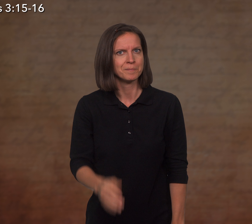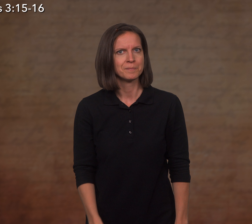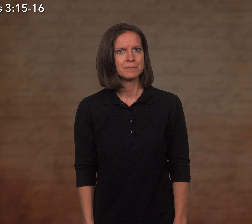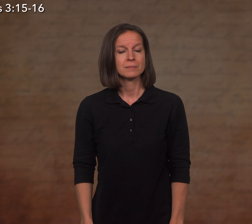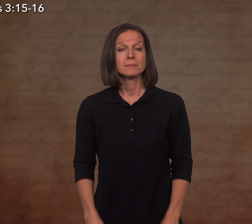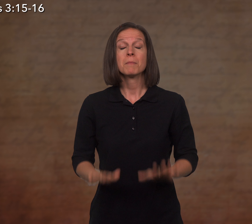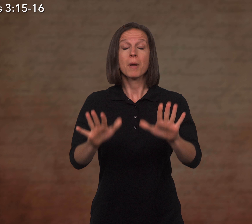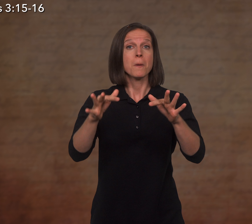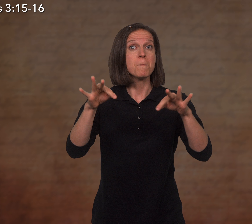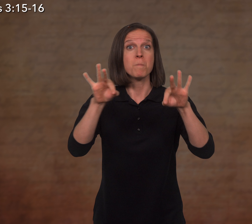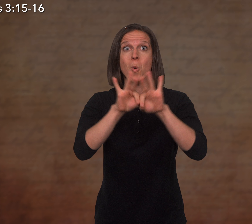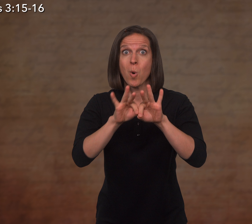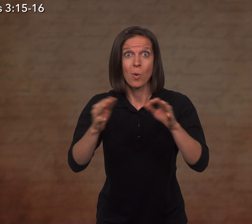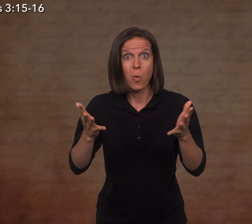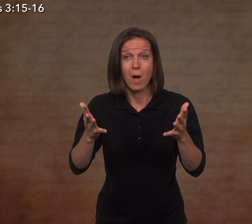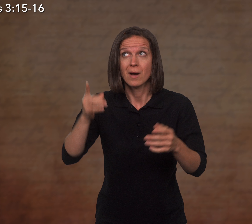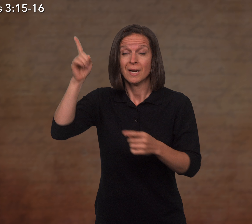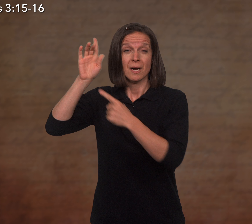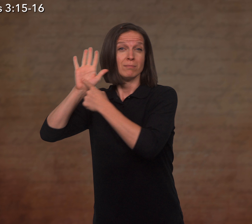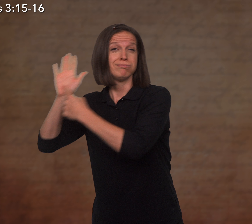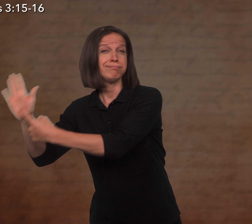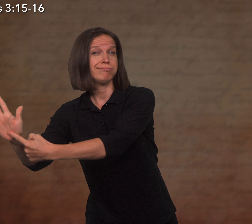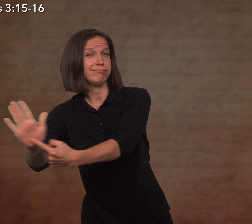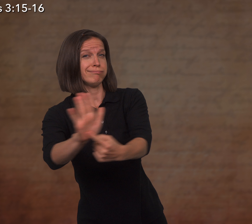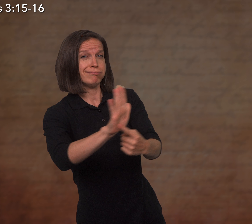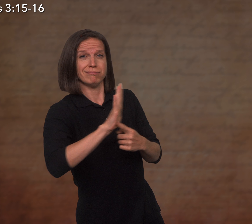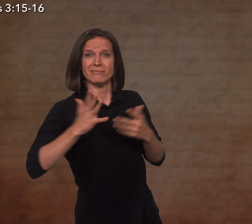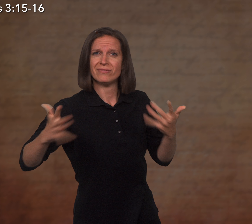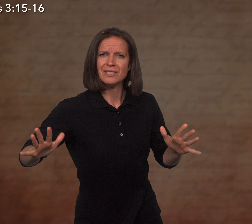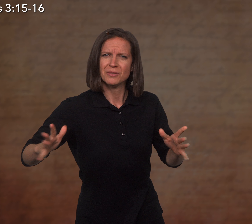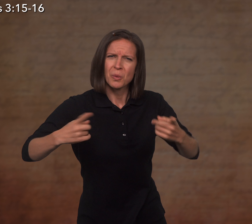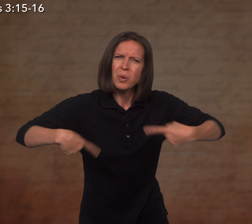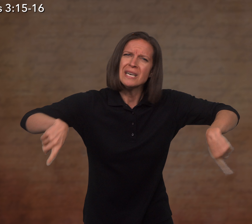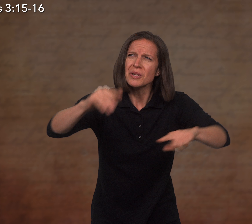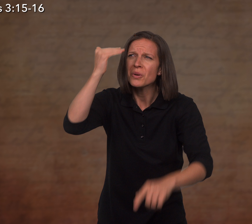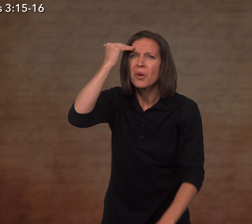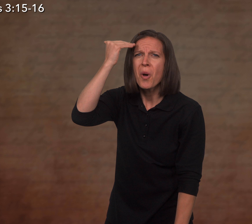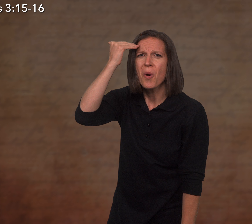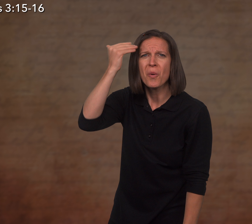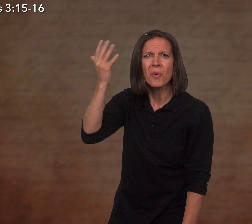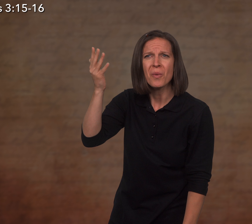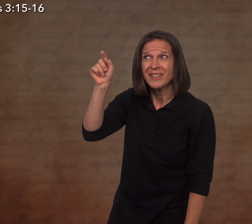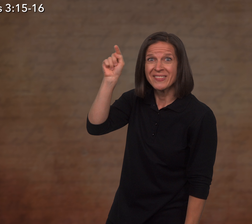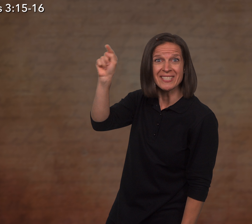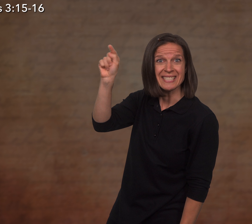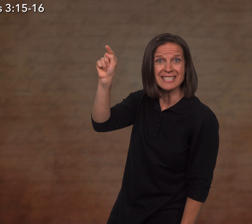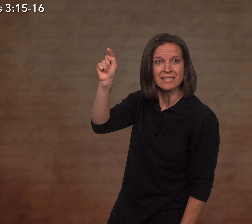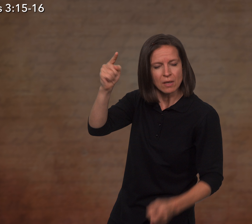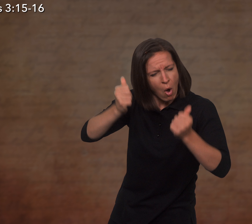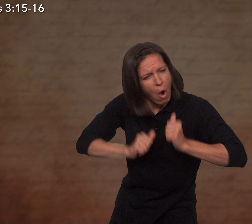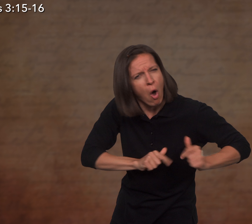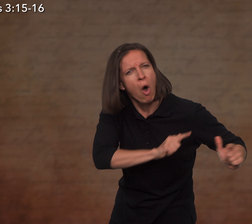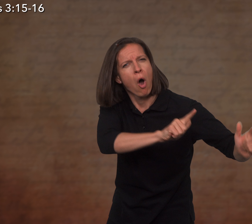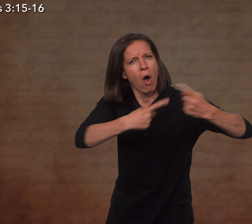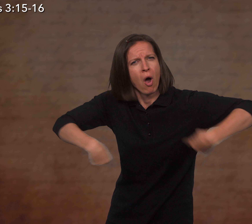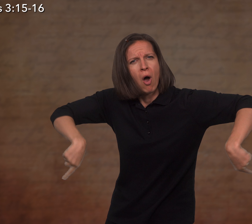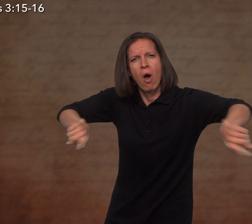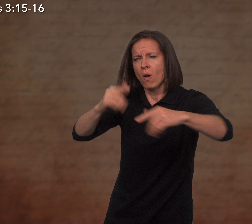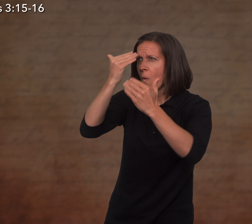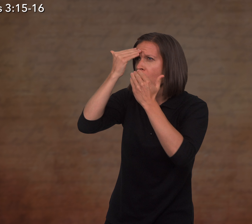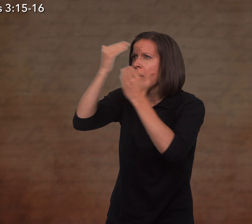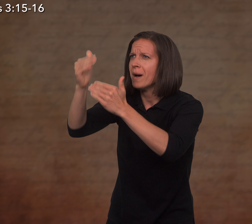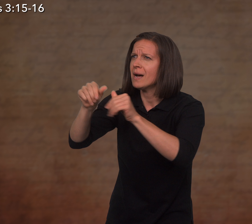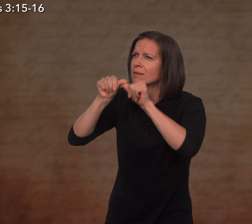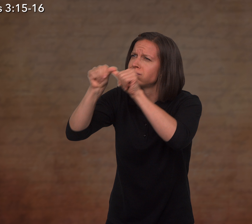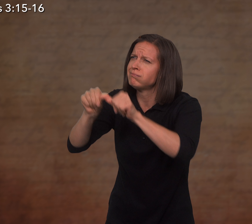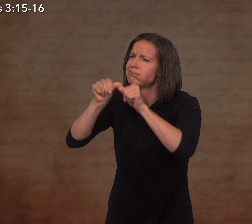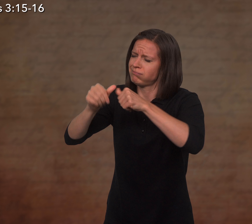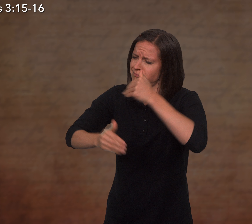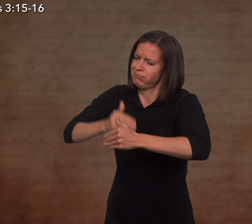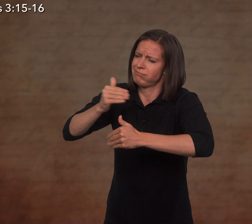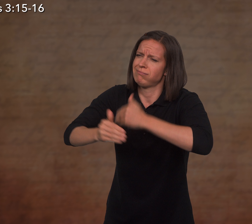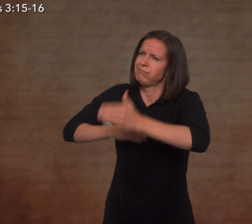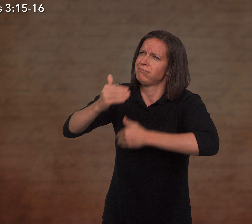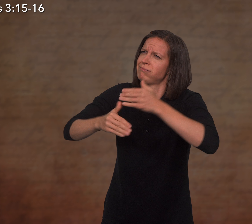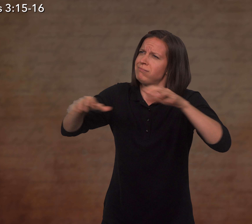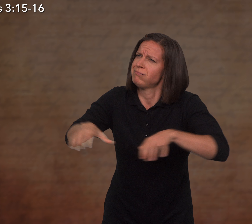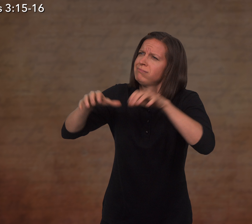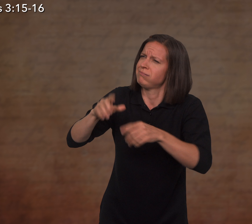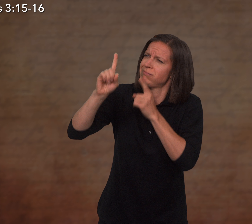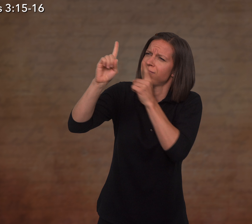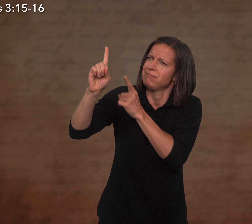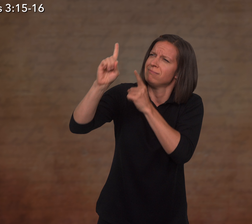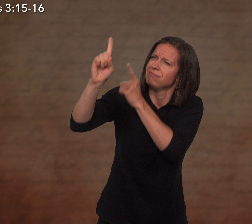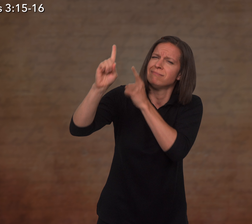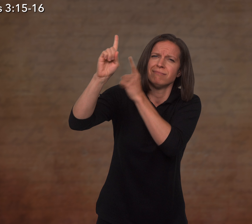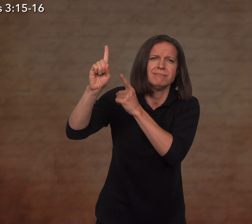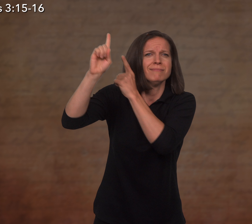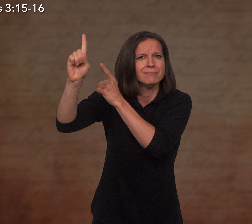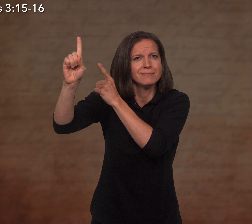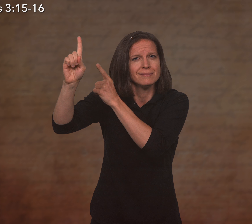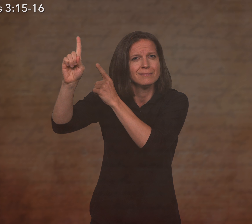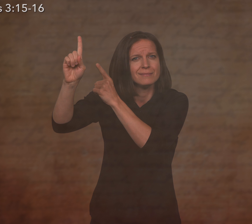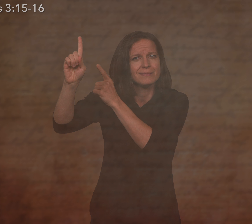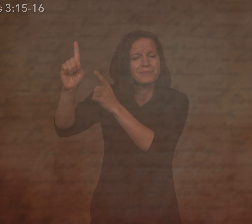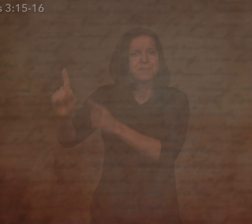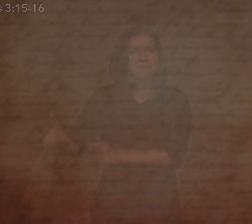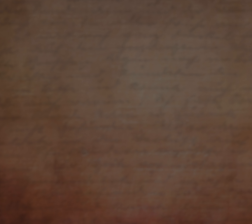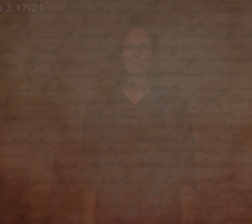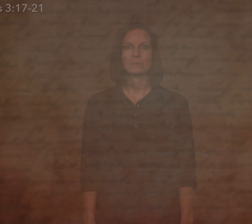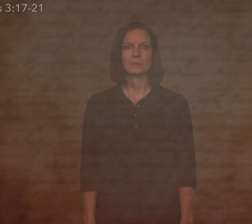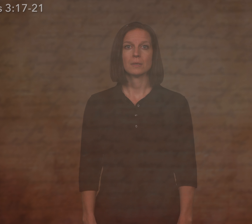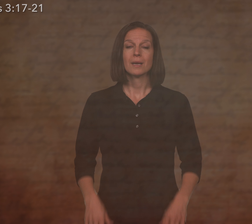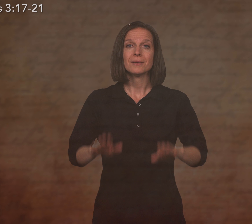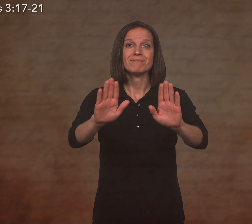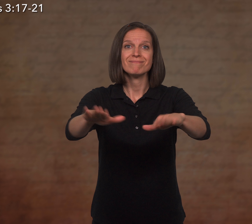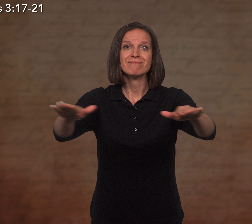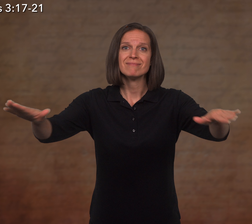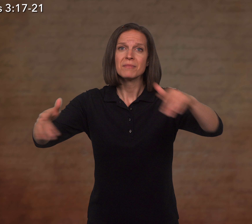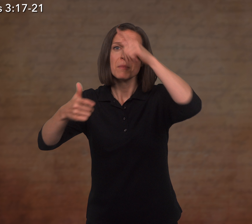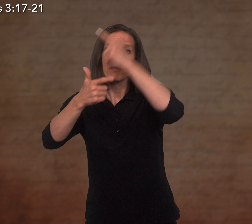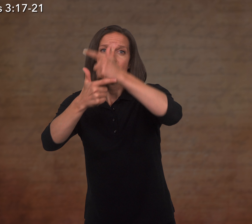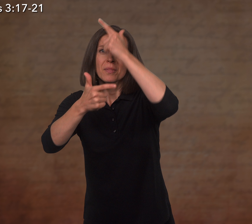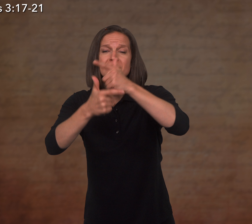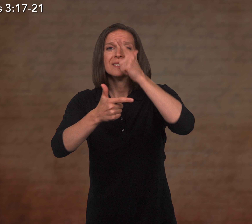Nevertheless, we must live up to what we have already attained.